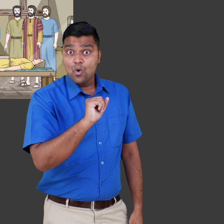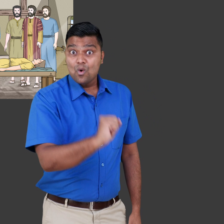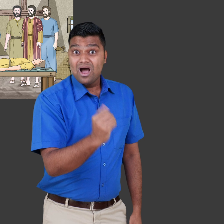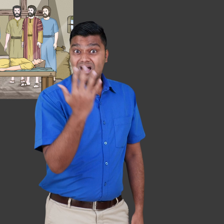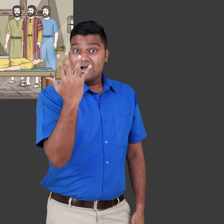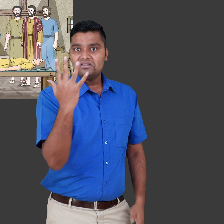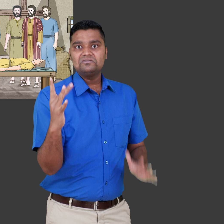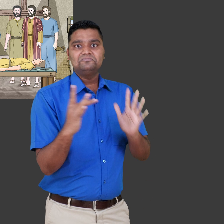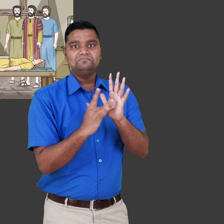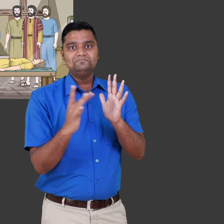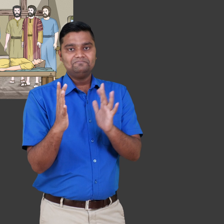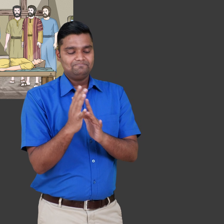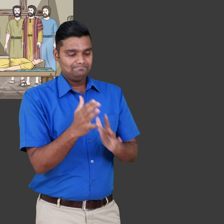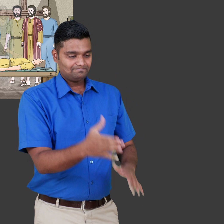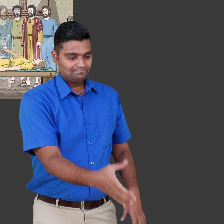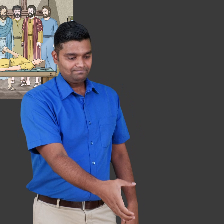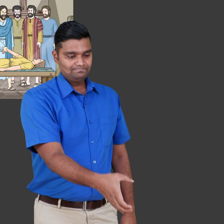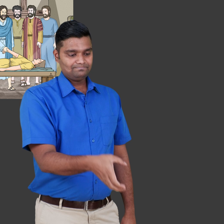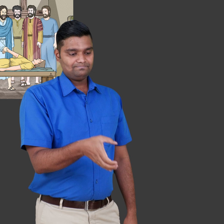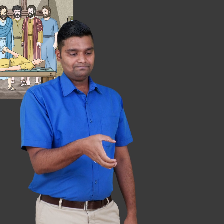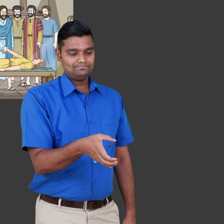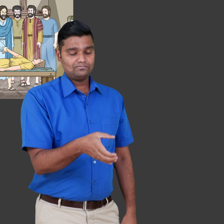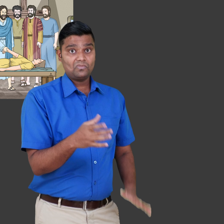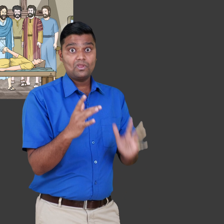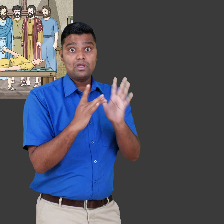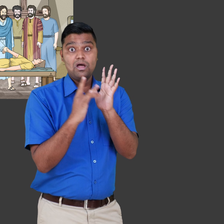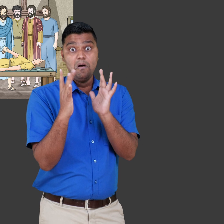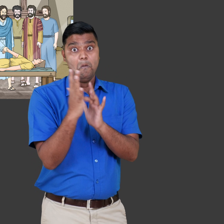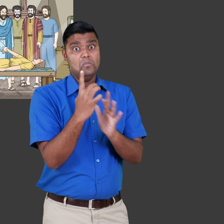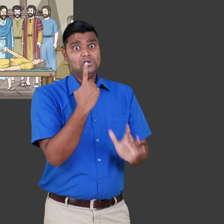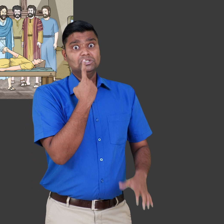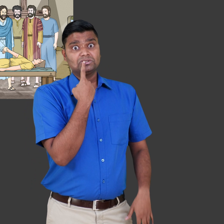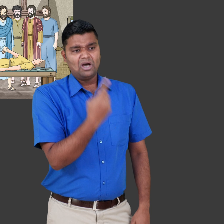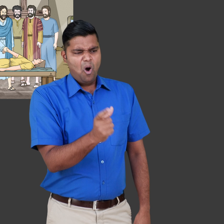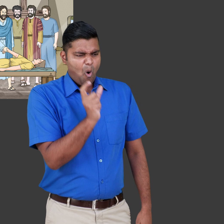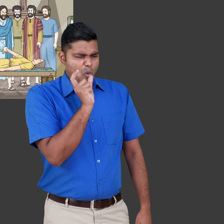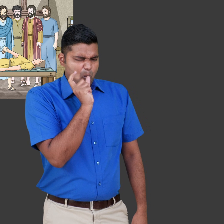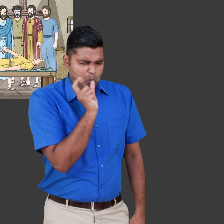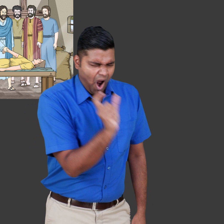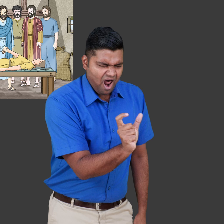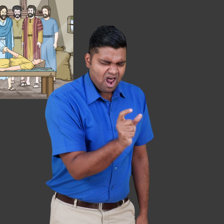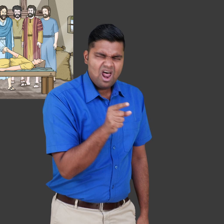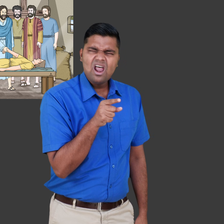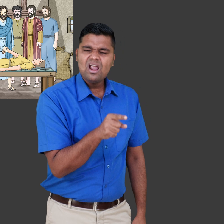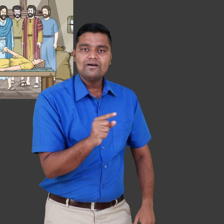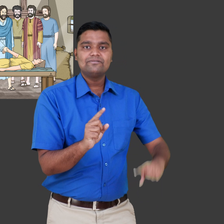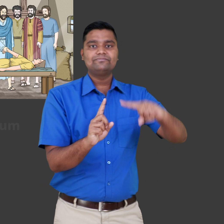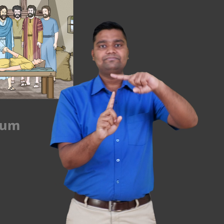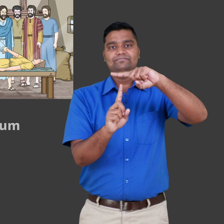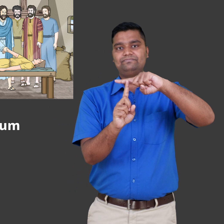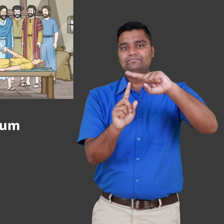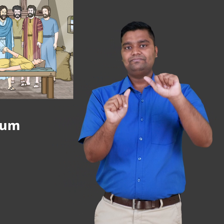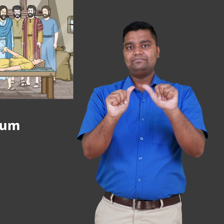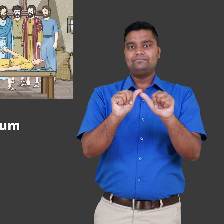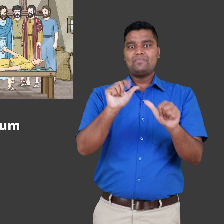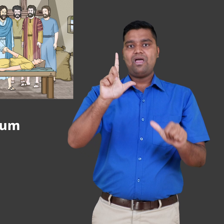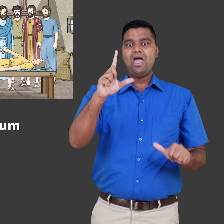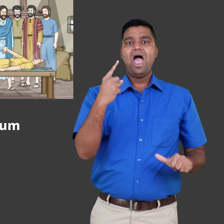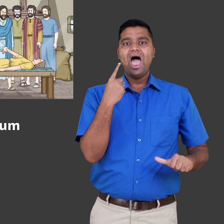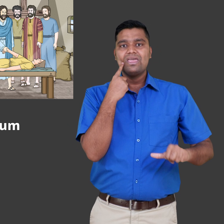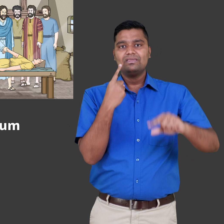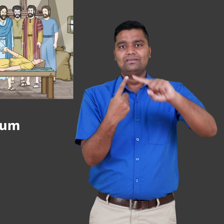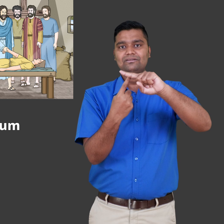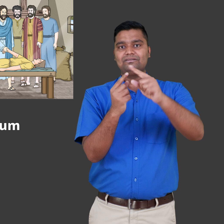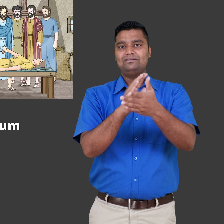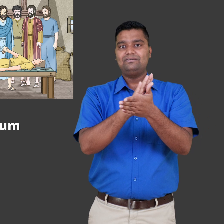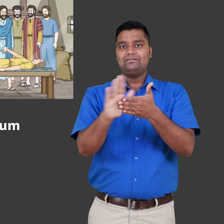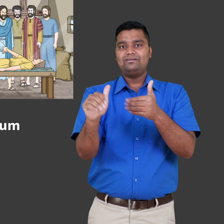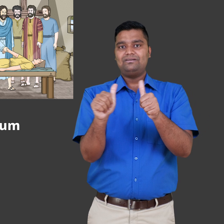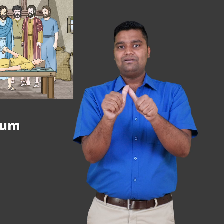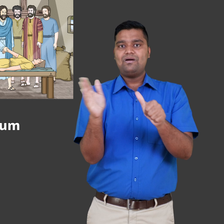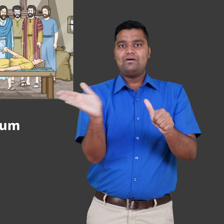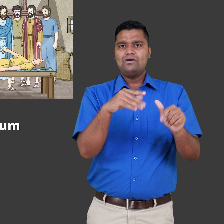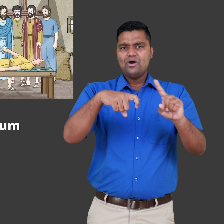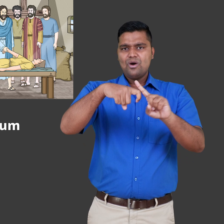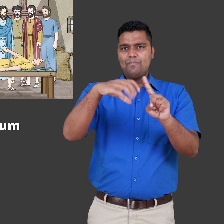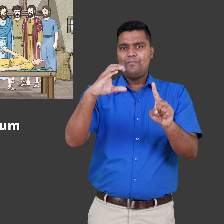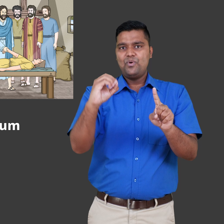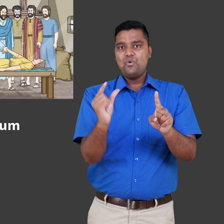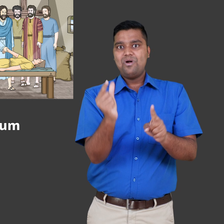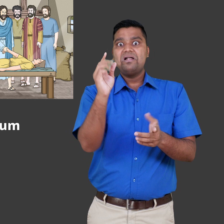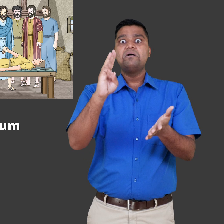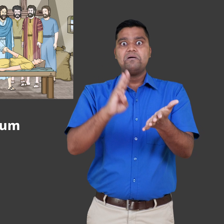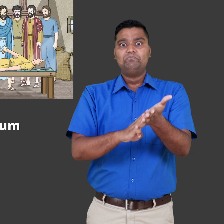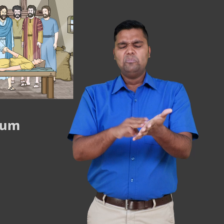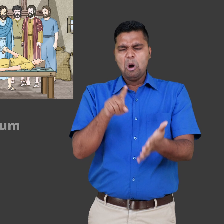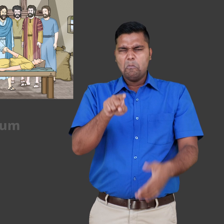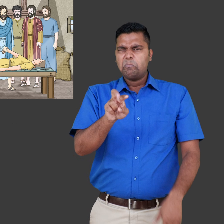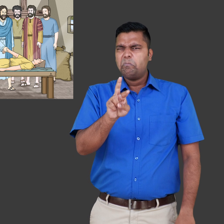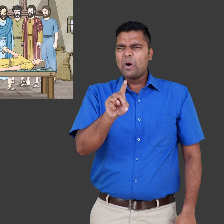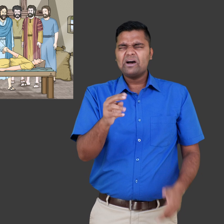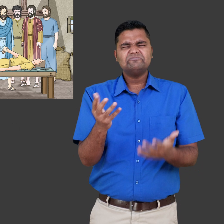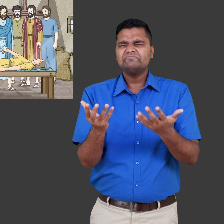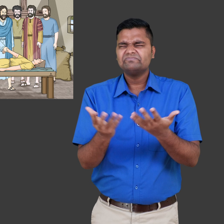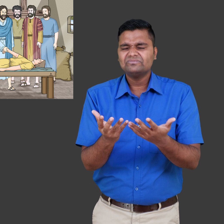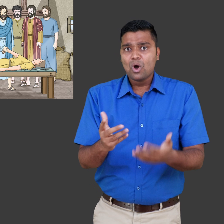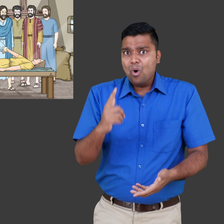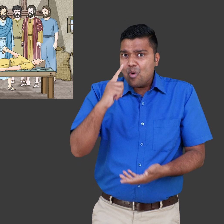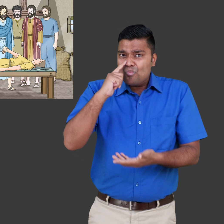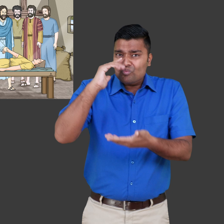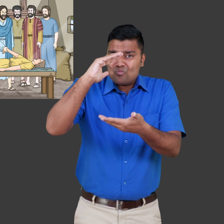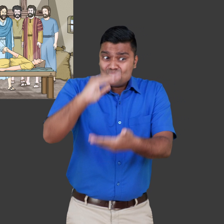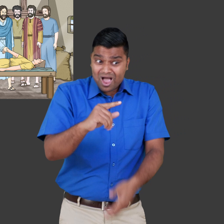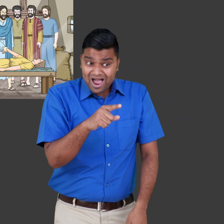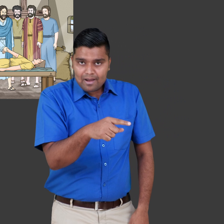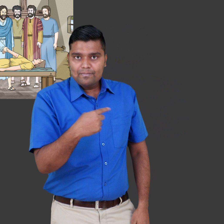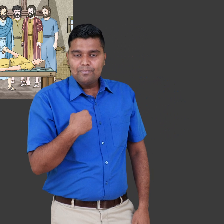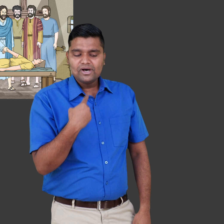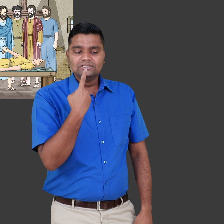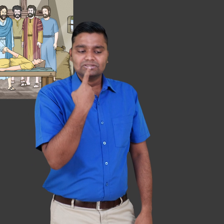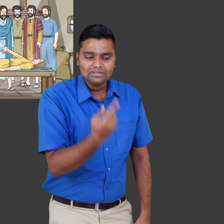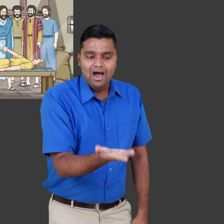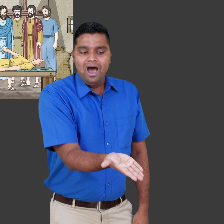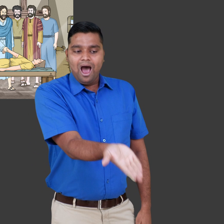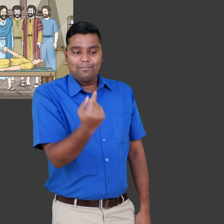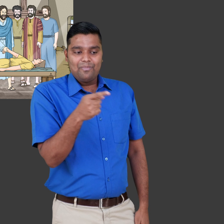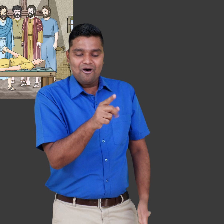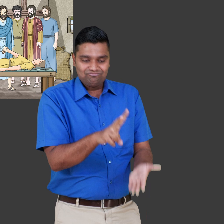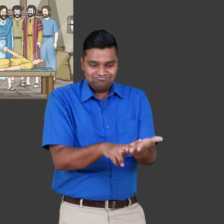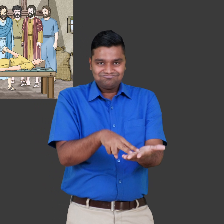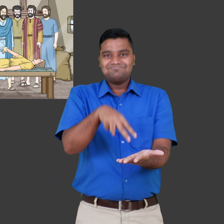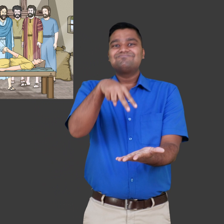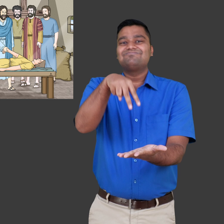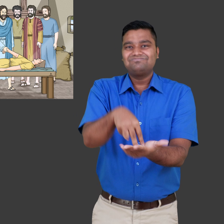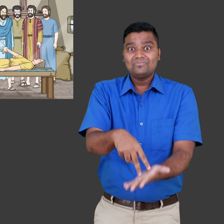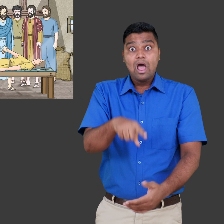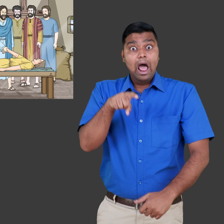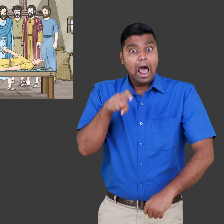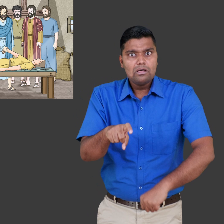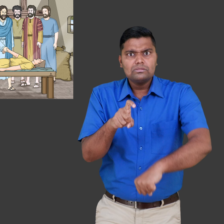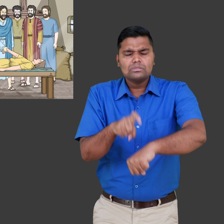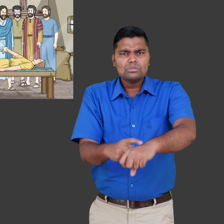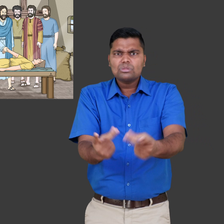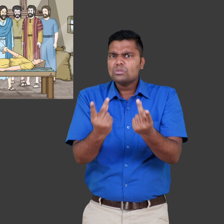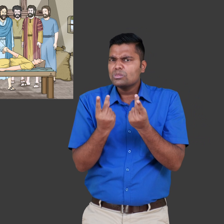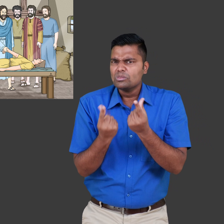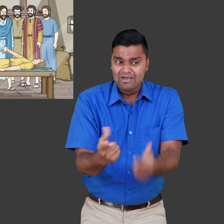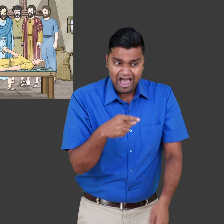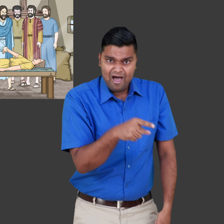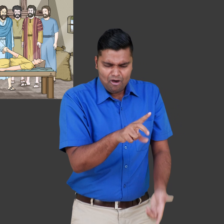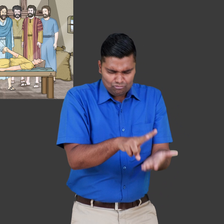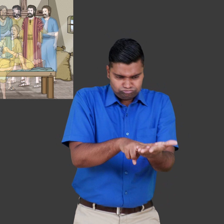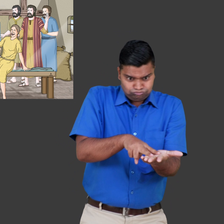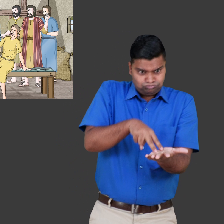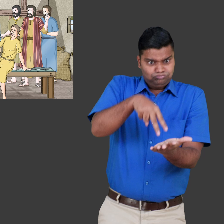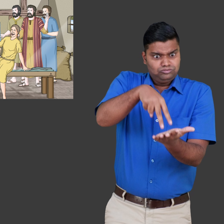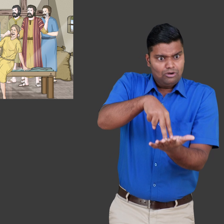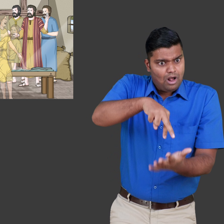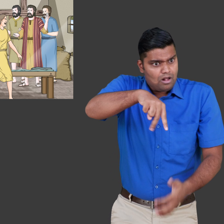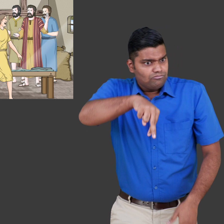Taking her by the hand, Jesus said, “Talitha koum!” which means, “Little girl, I say to you, get up!”